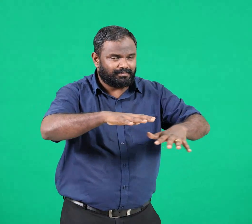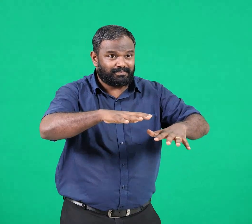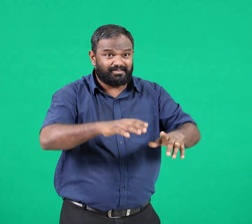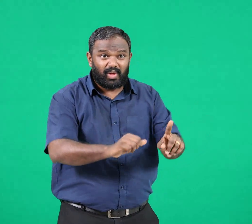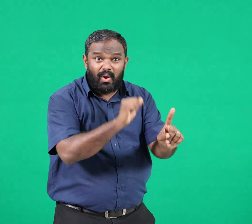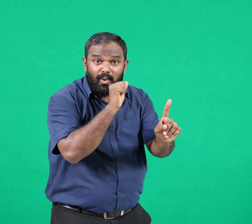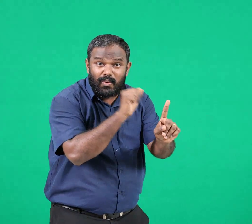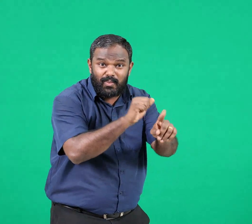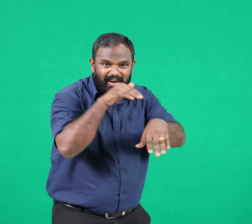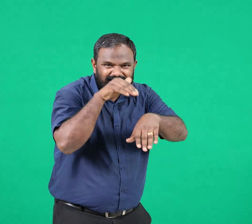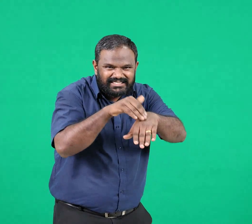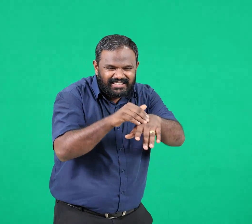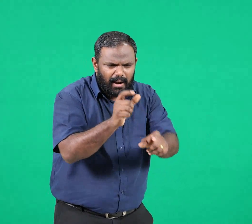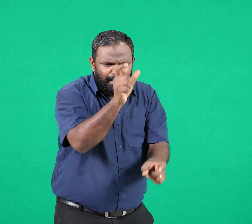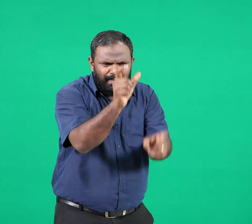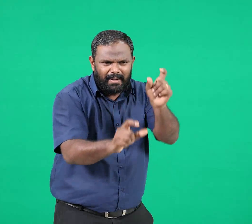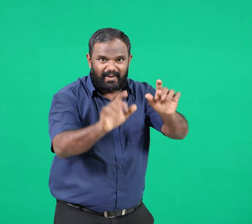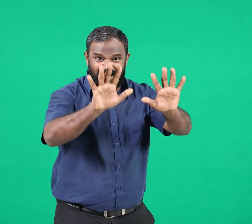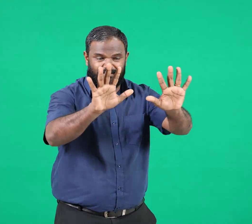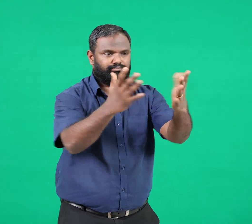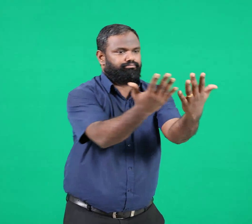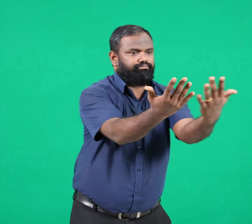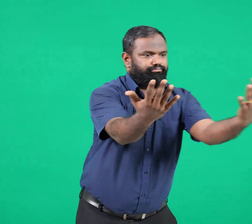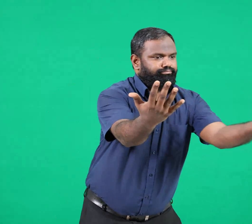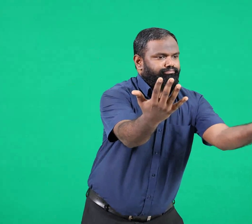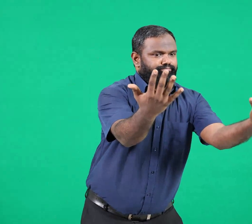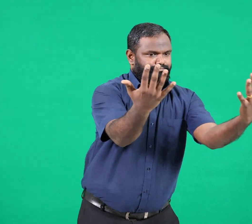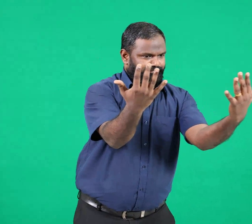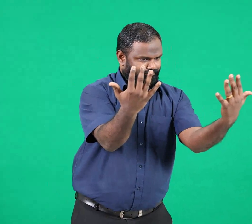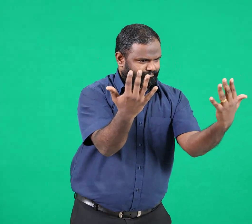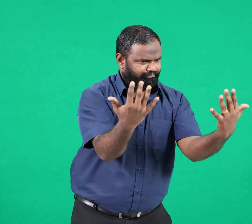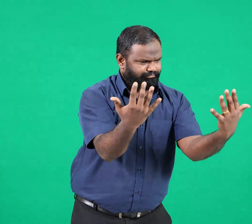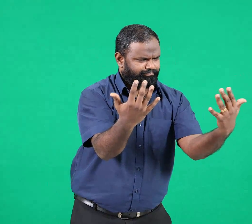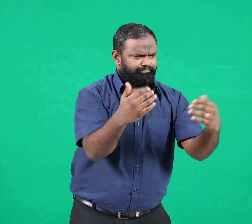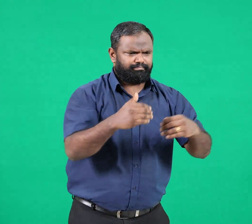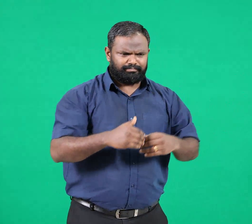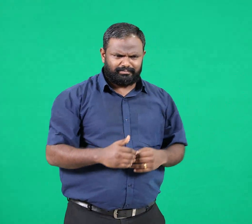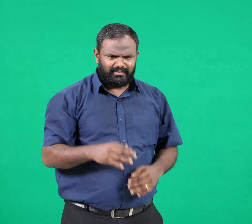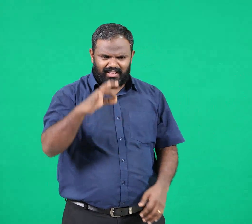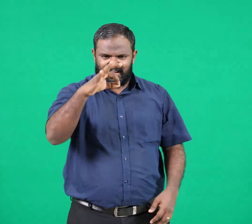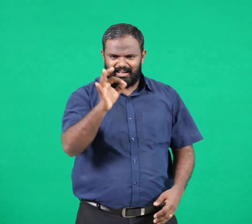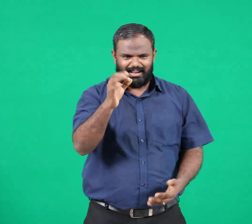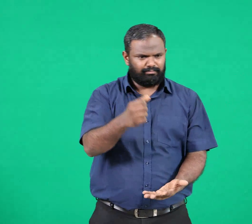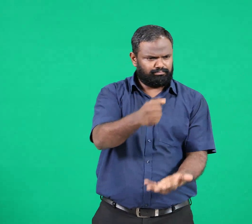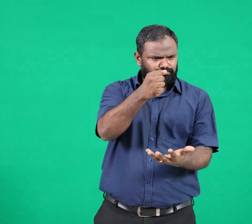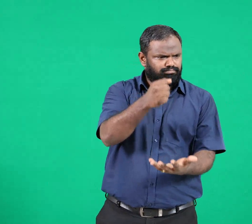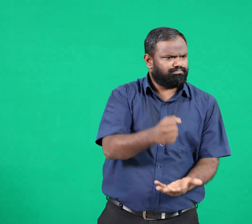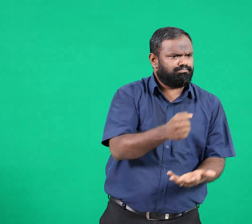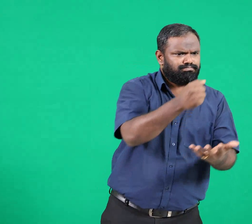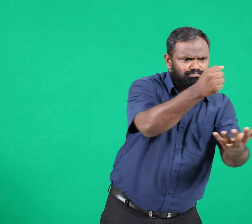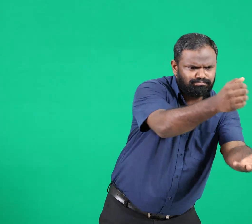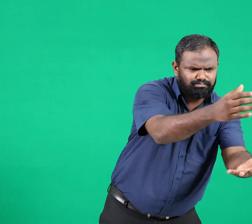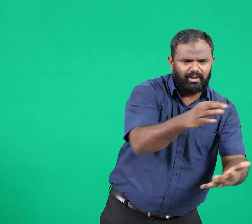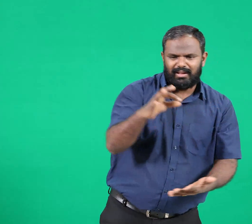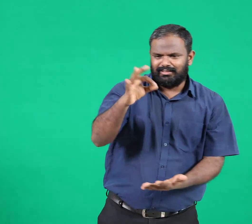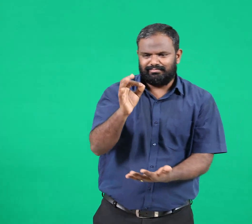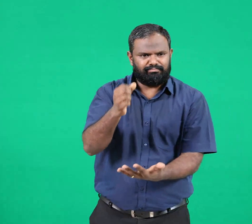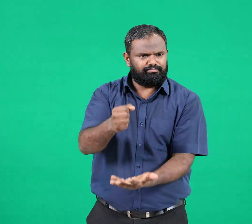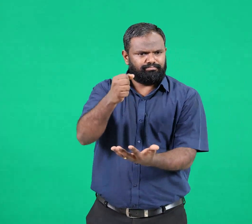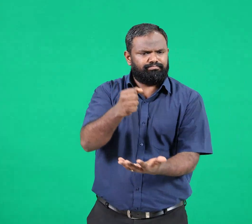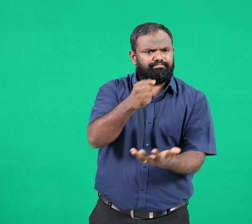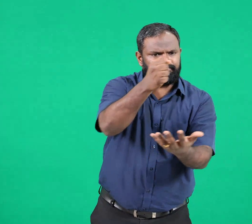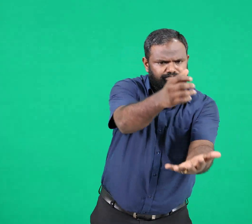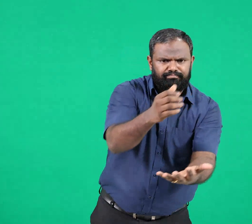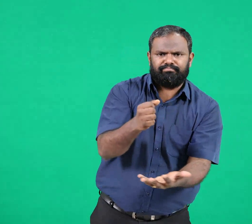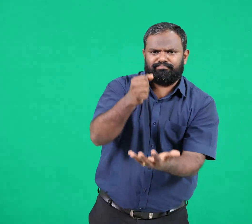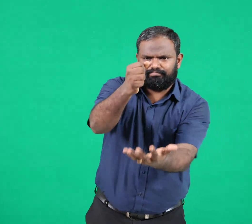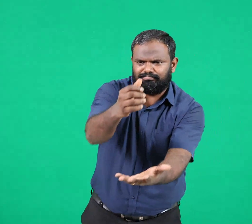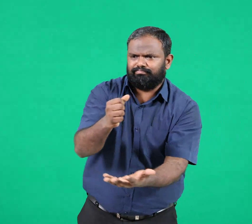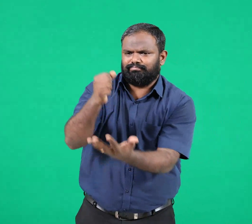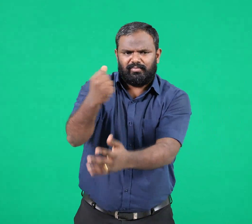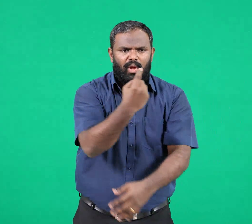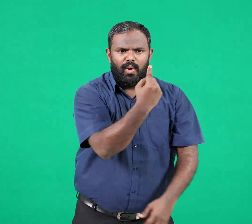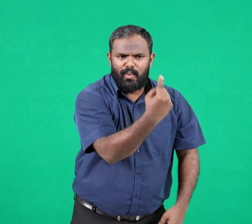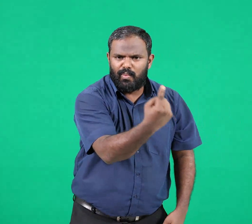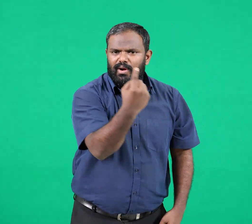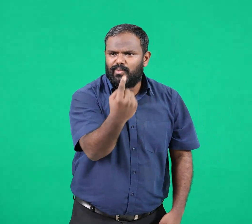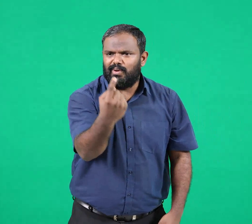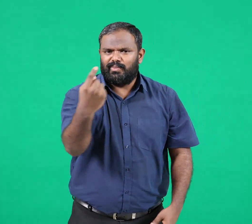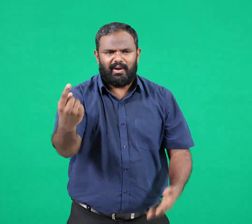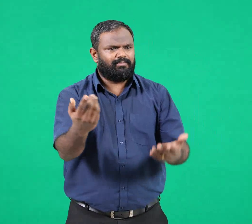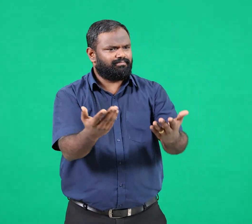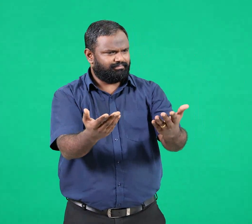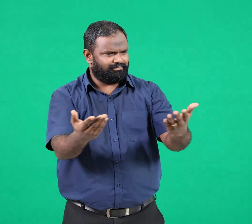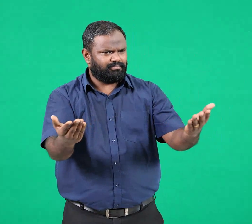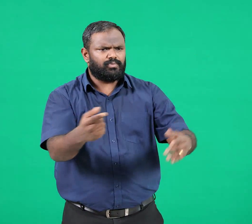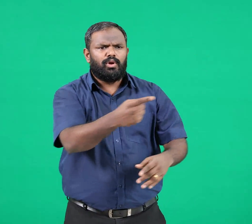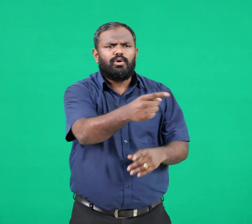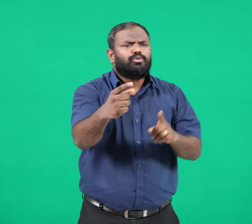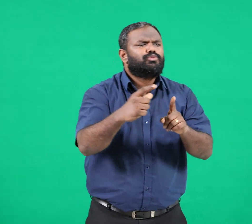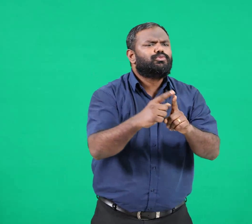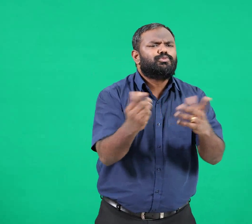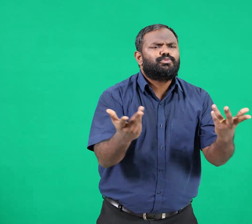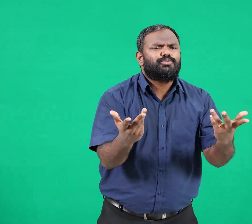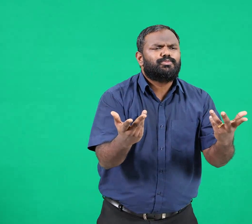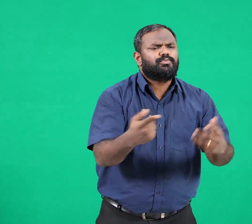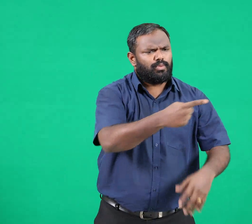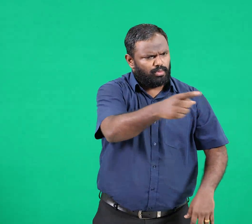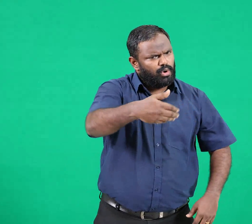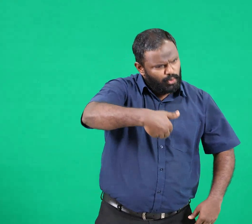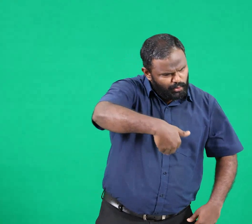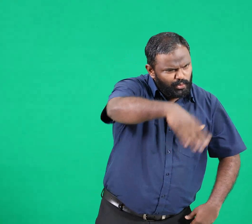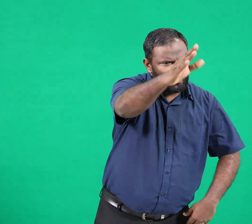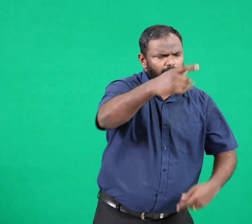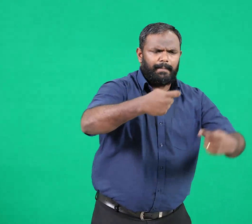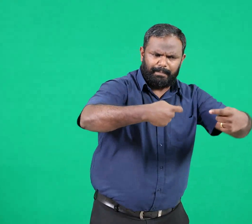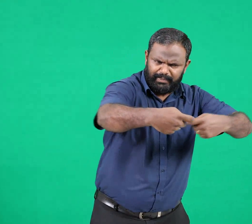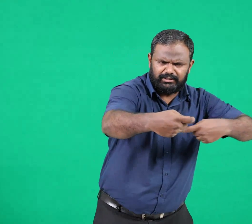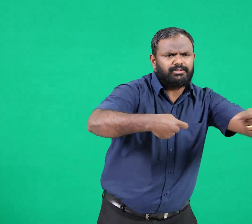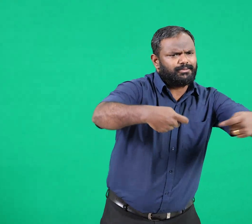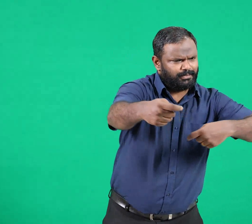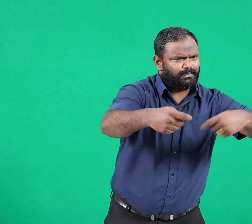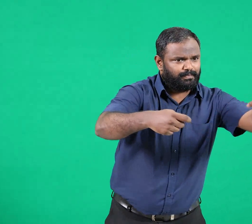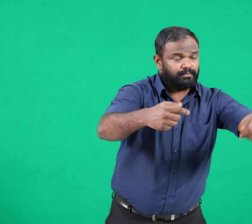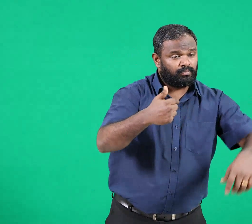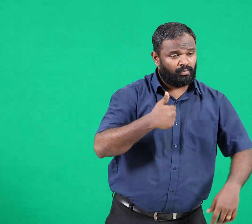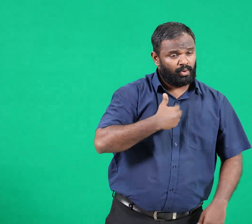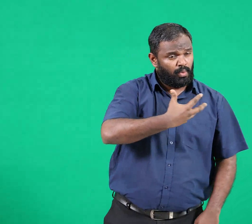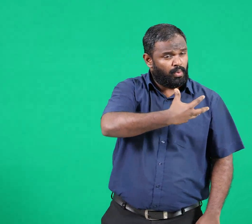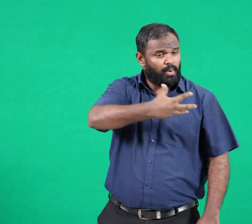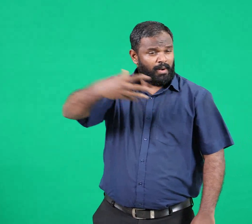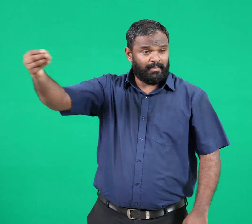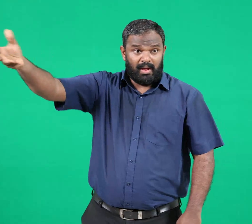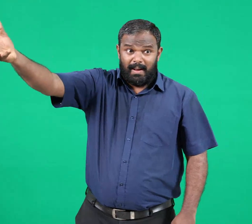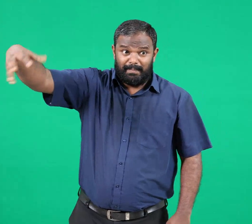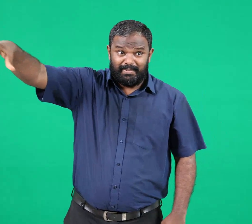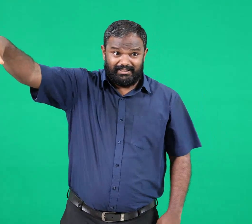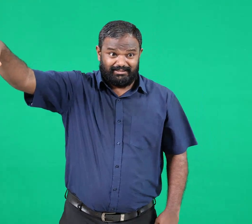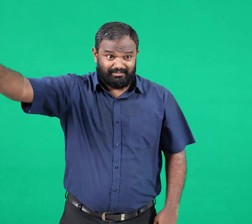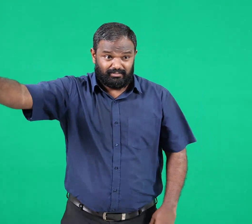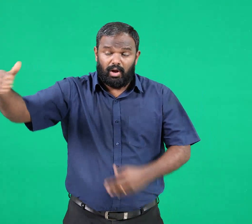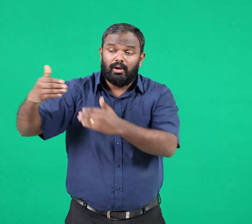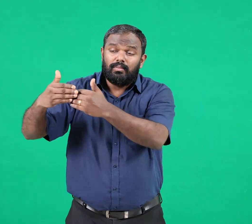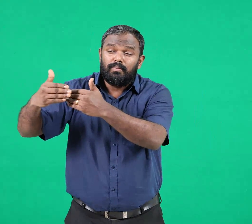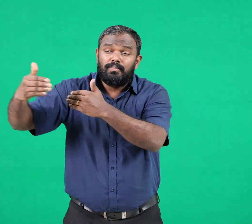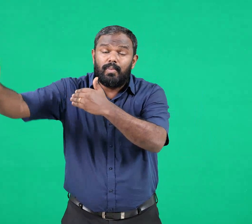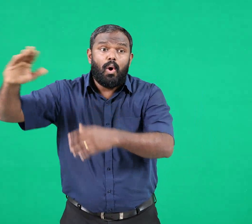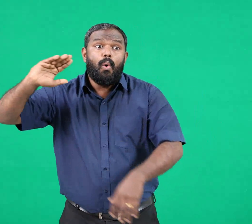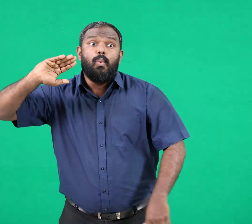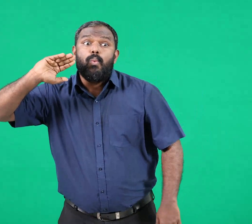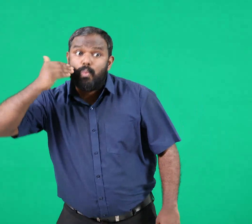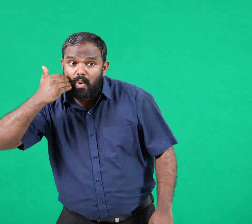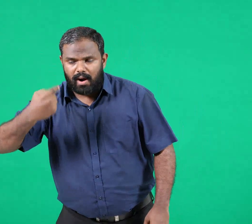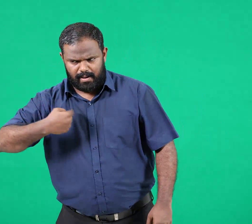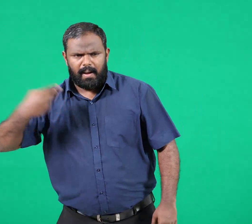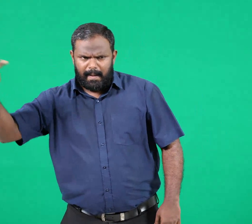Beforehand, he called ten of his servants and gave them ten minas.